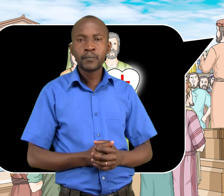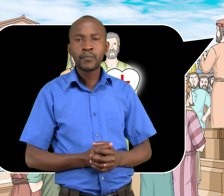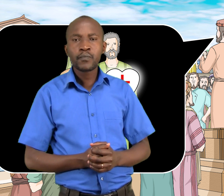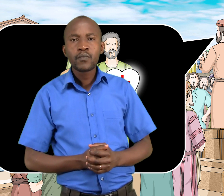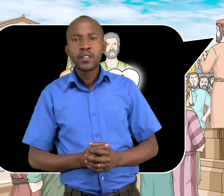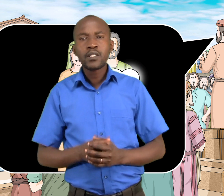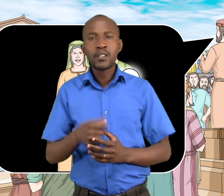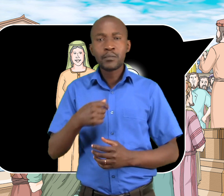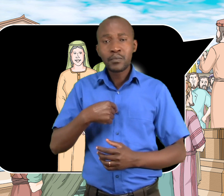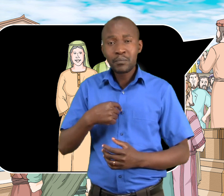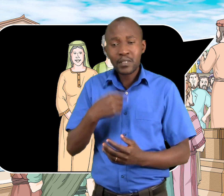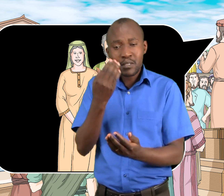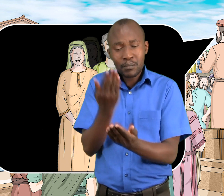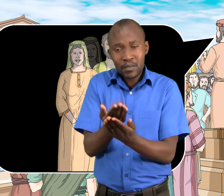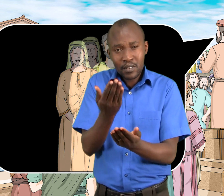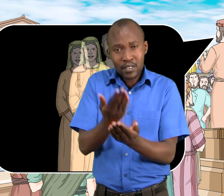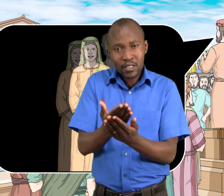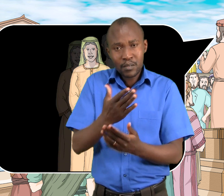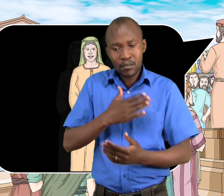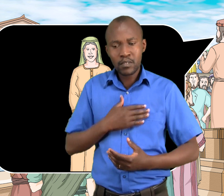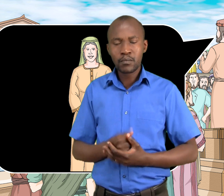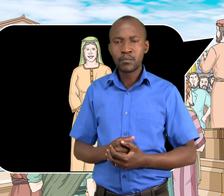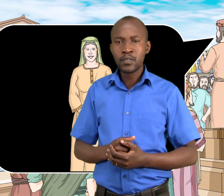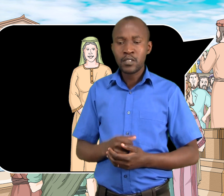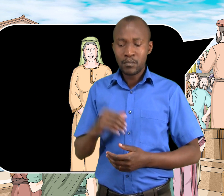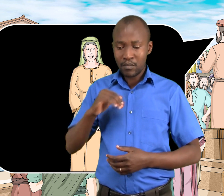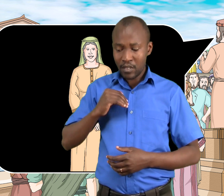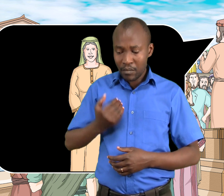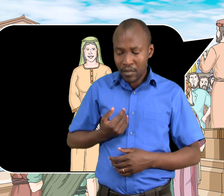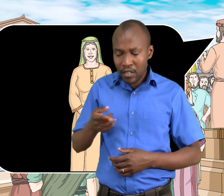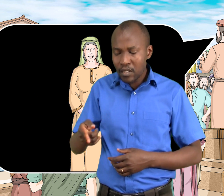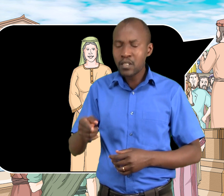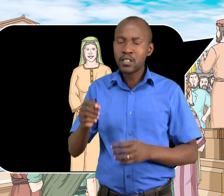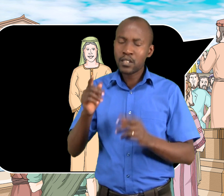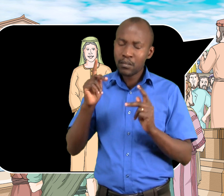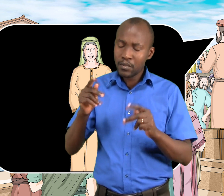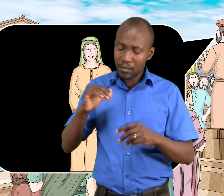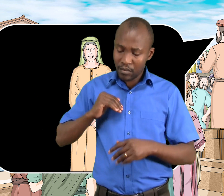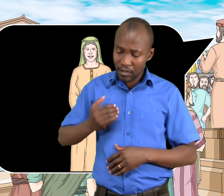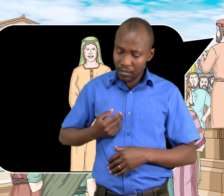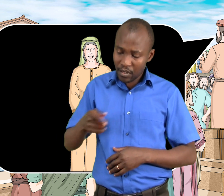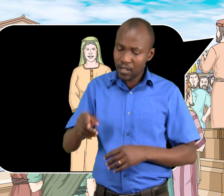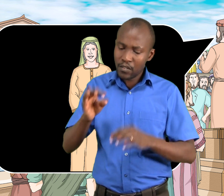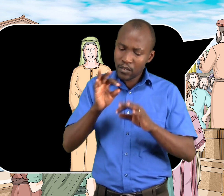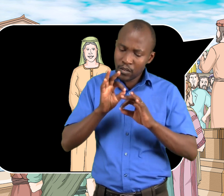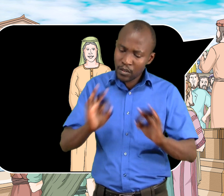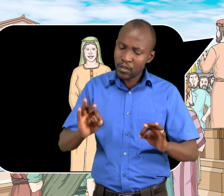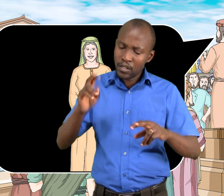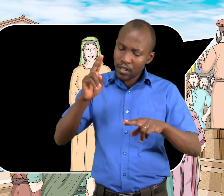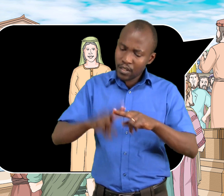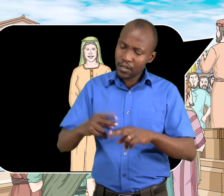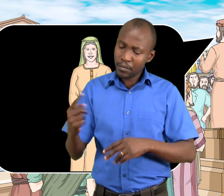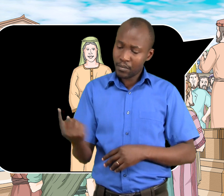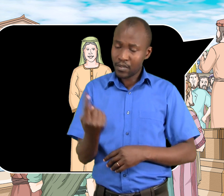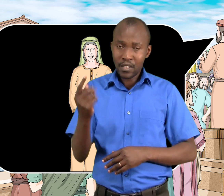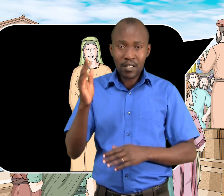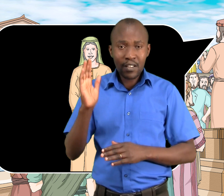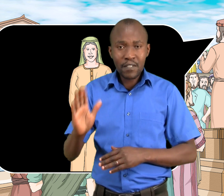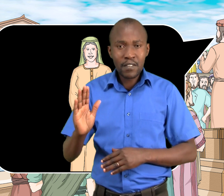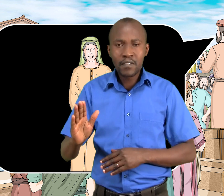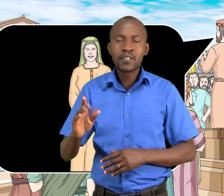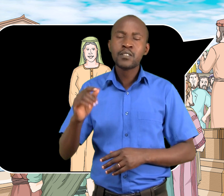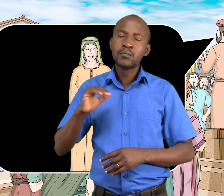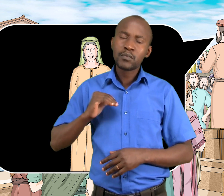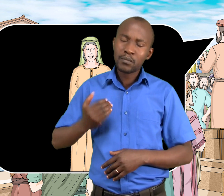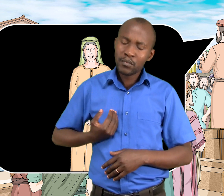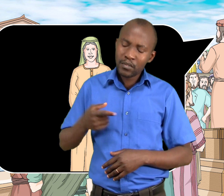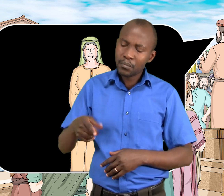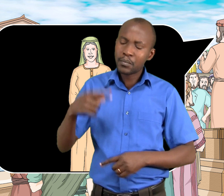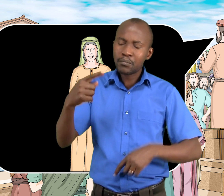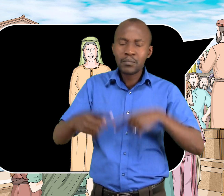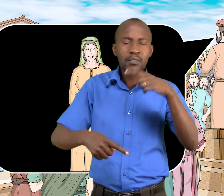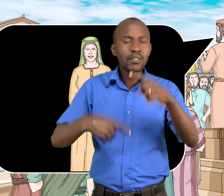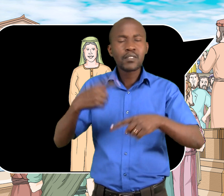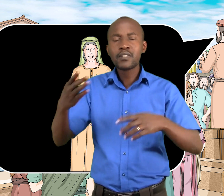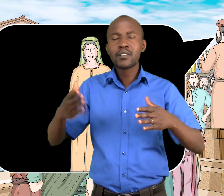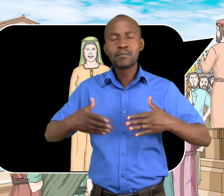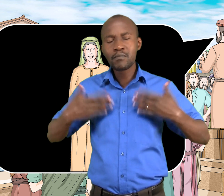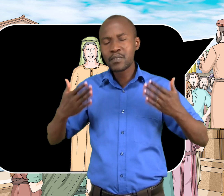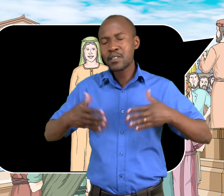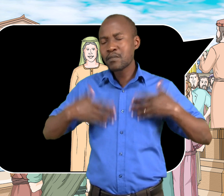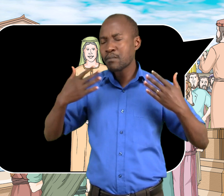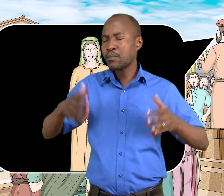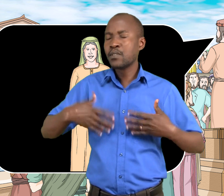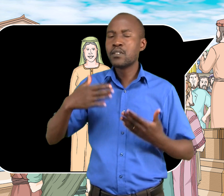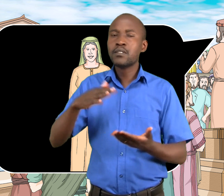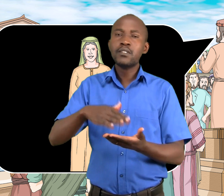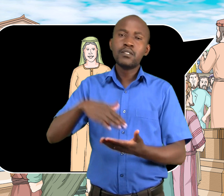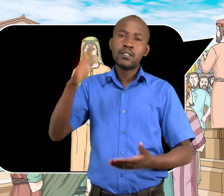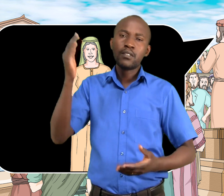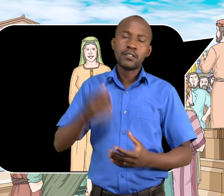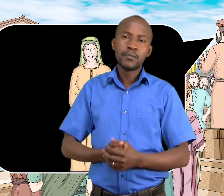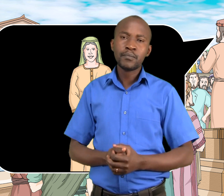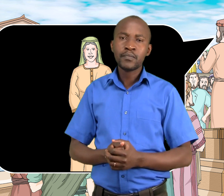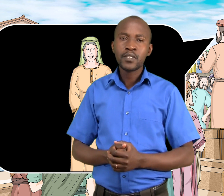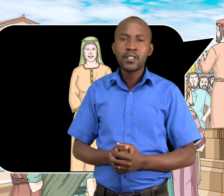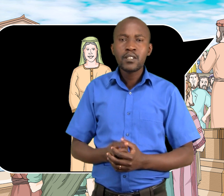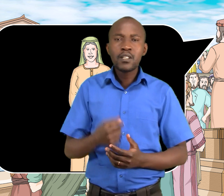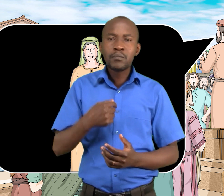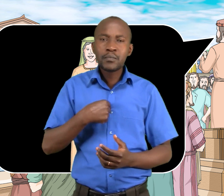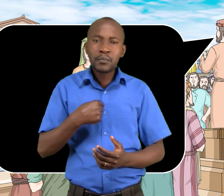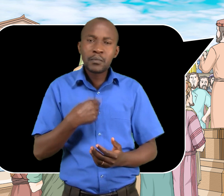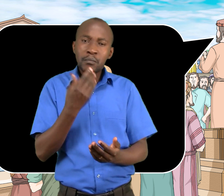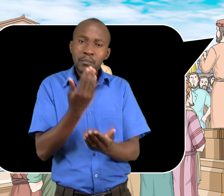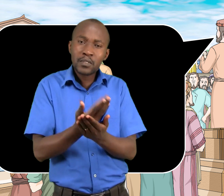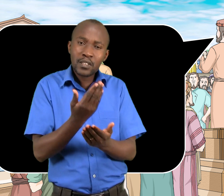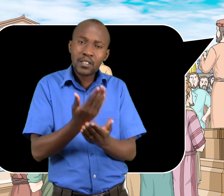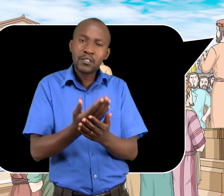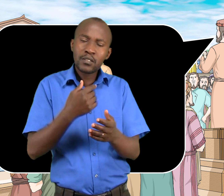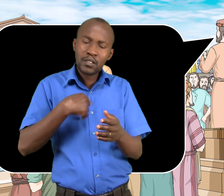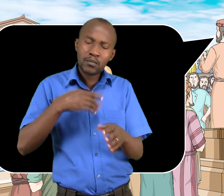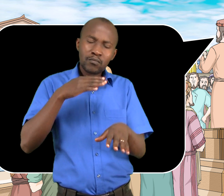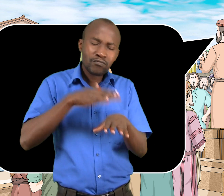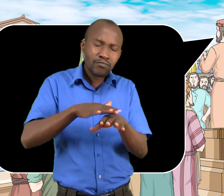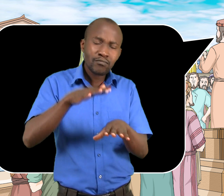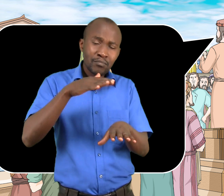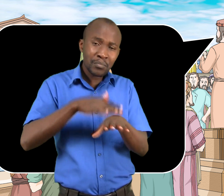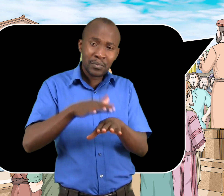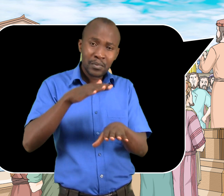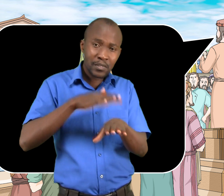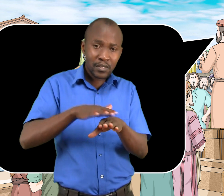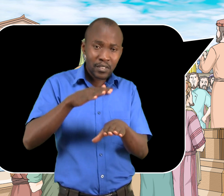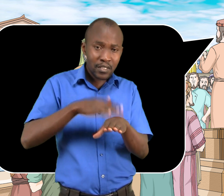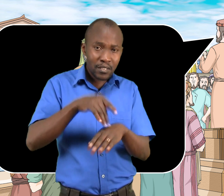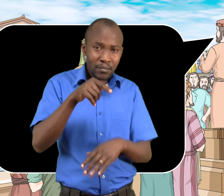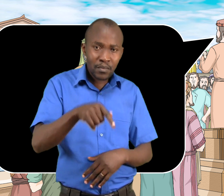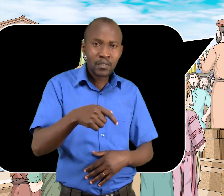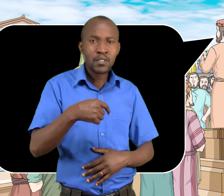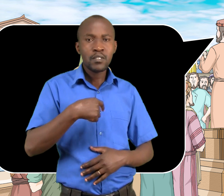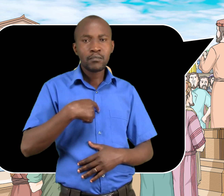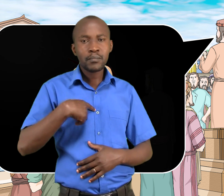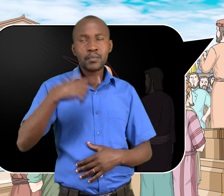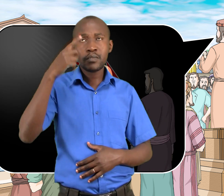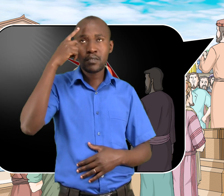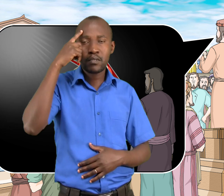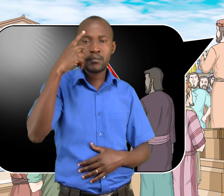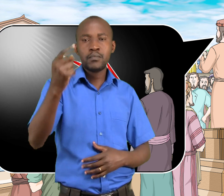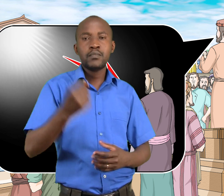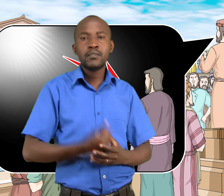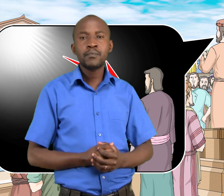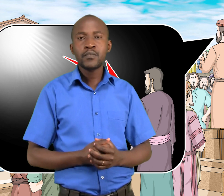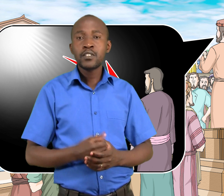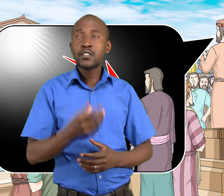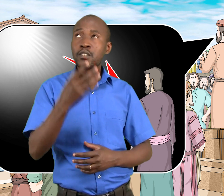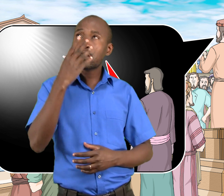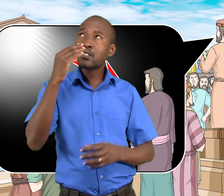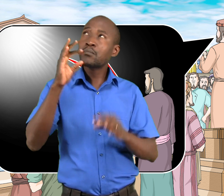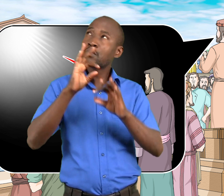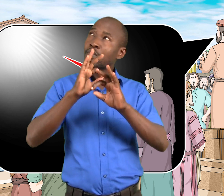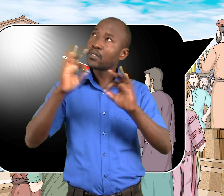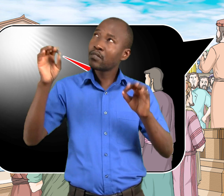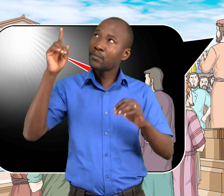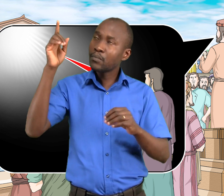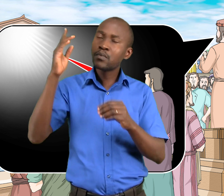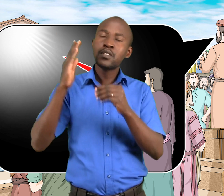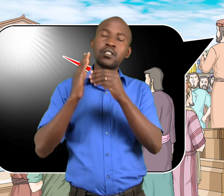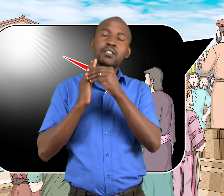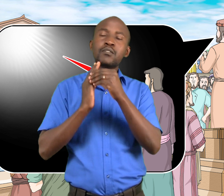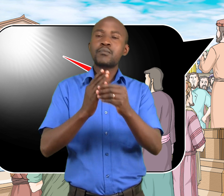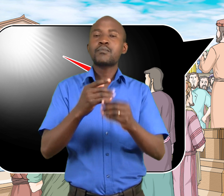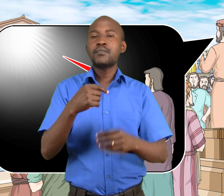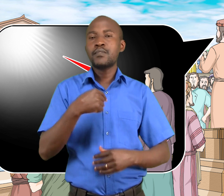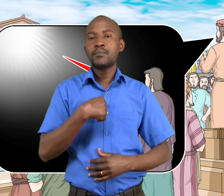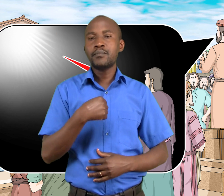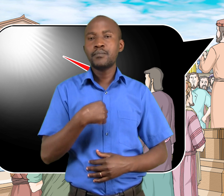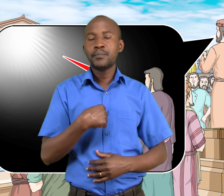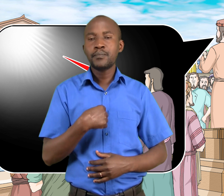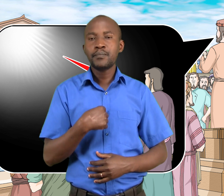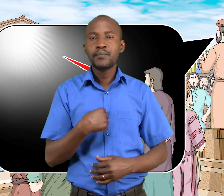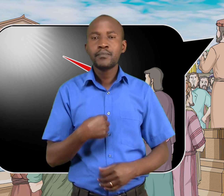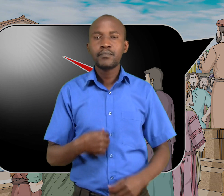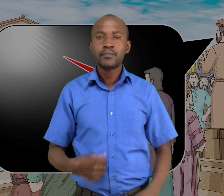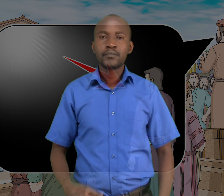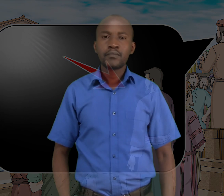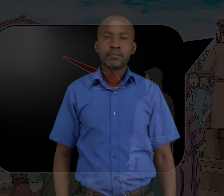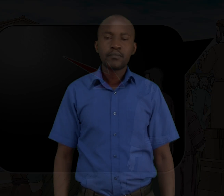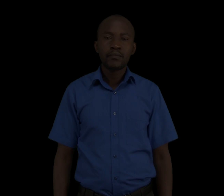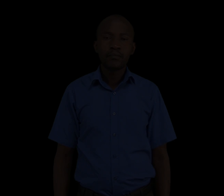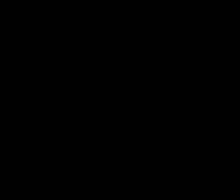In my judgment, however, she is happier if she remains as she is. And I think that I too have the Spirit of God.